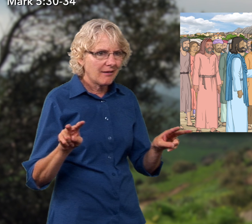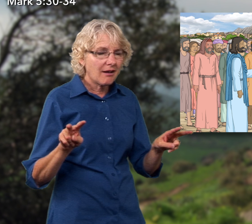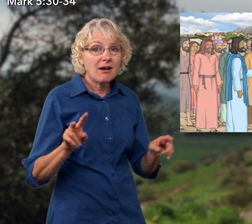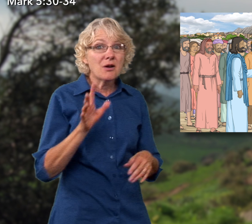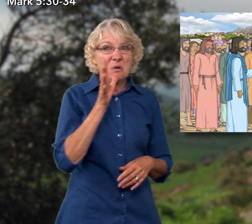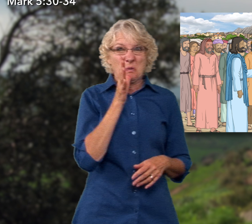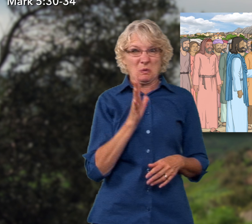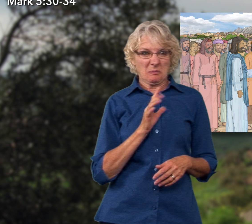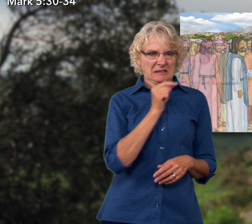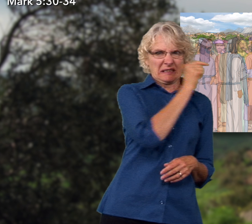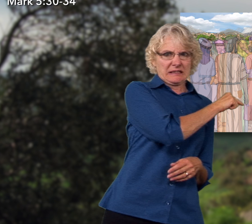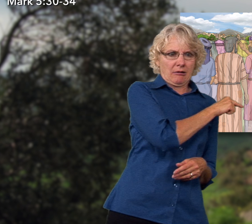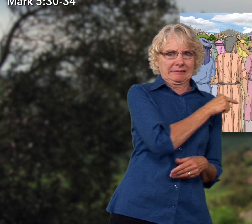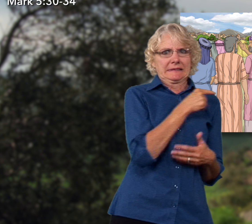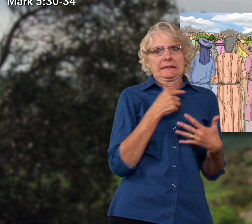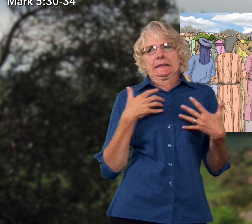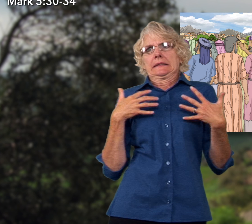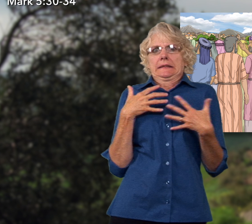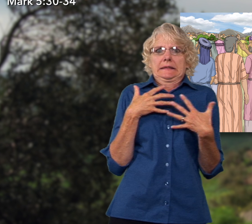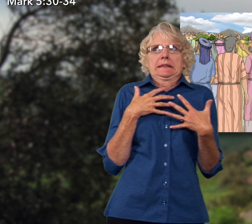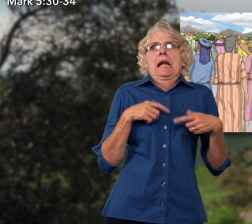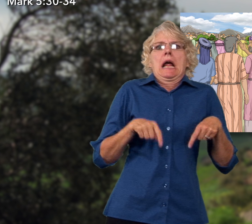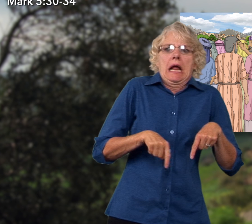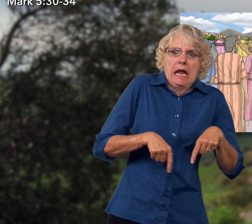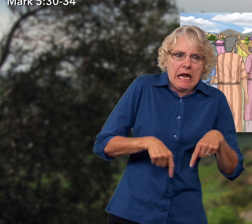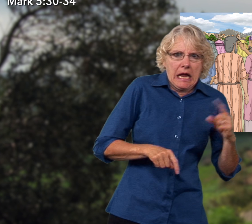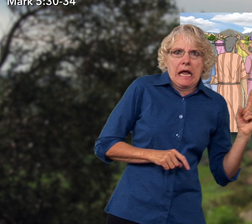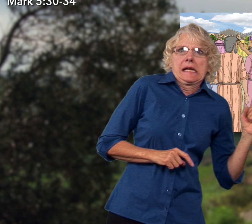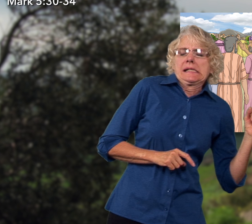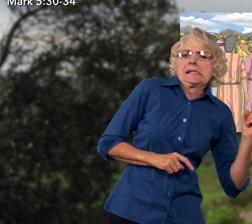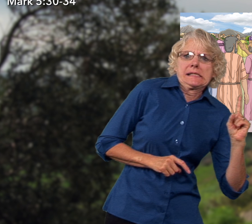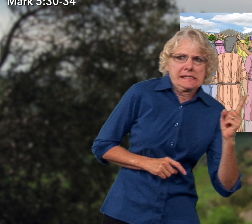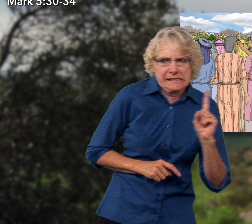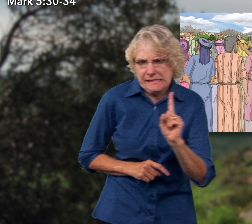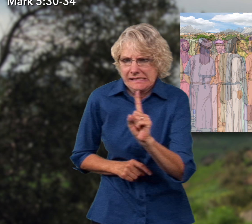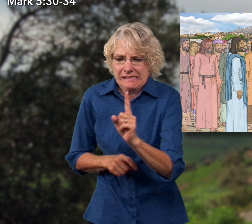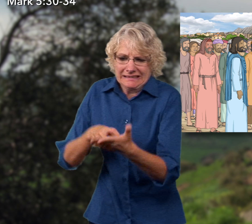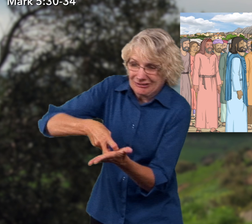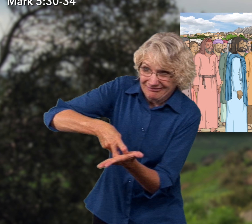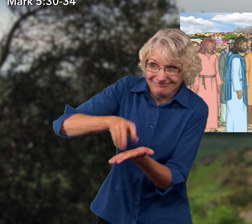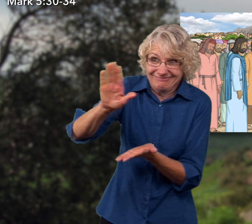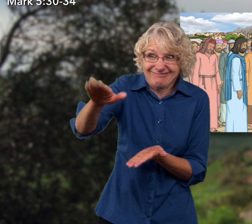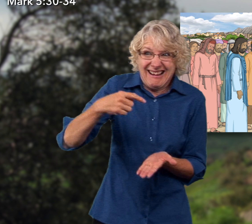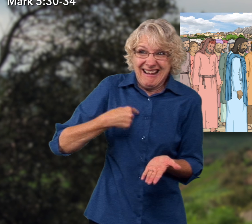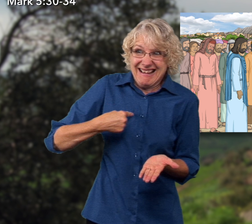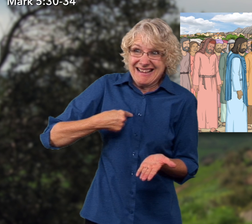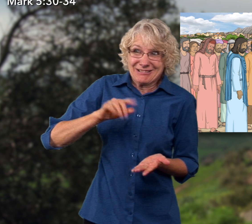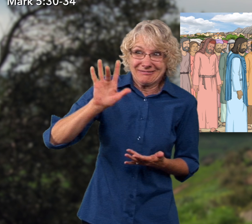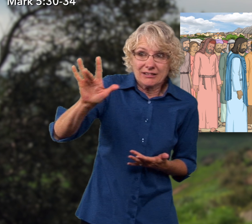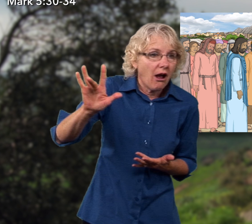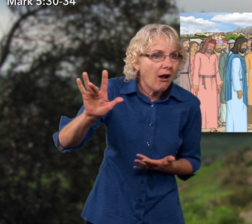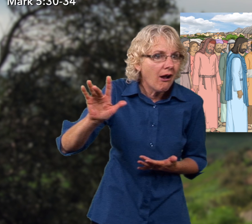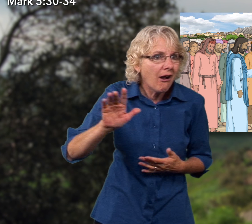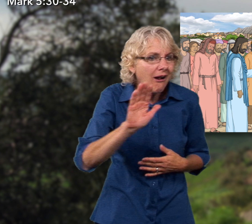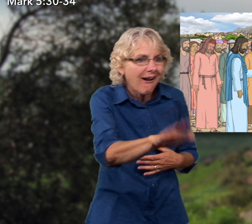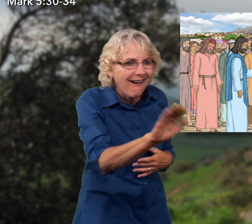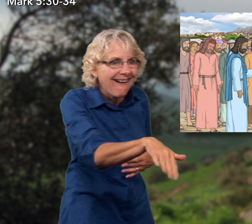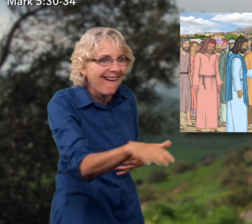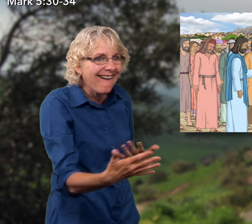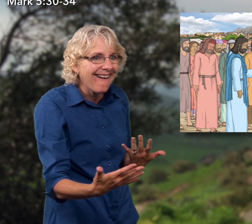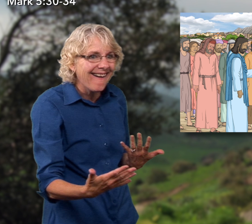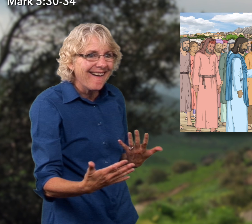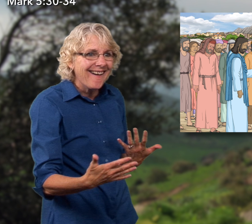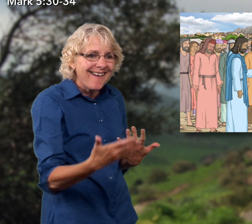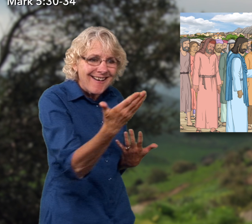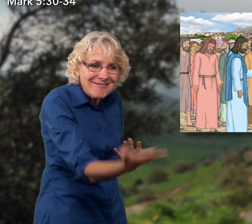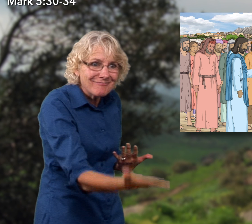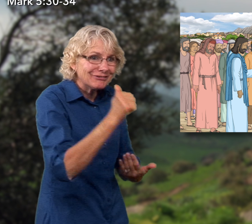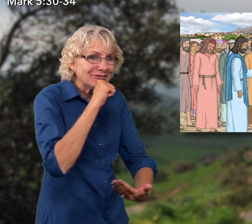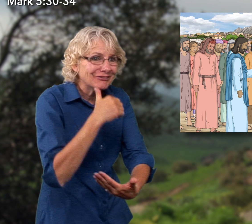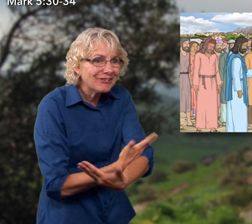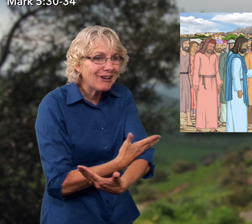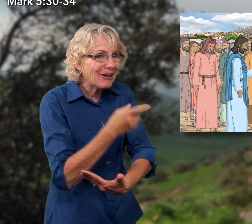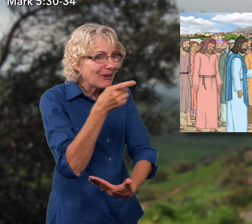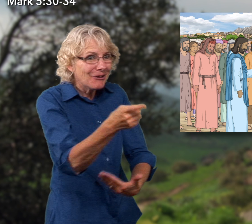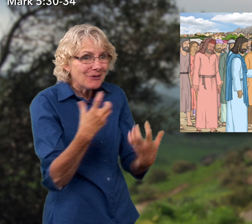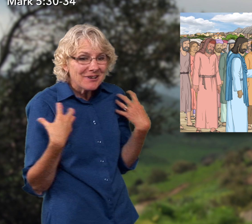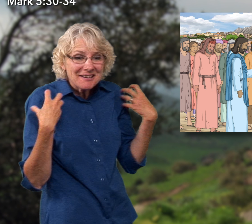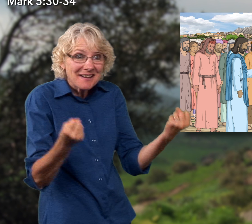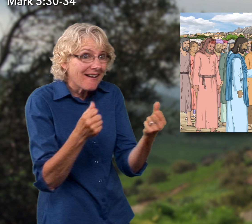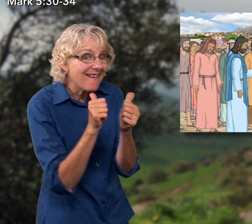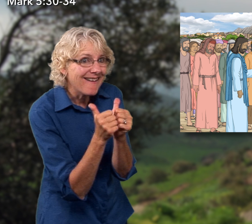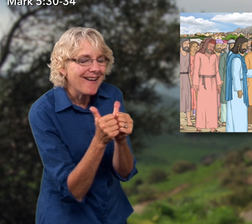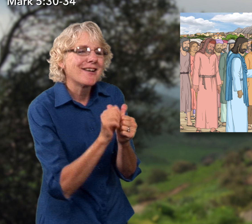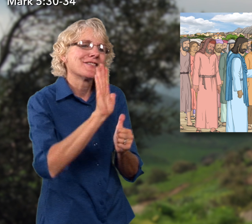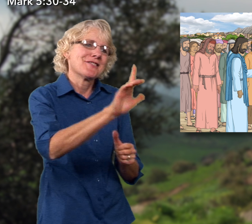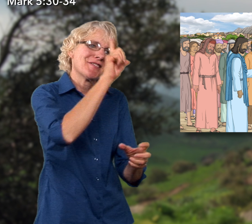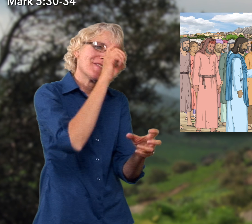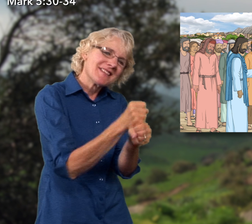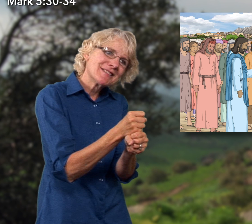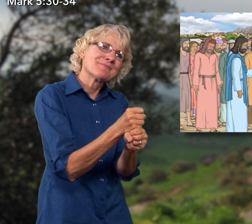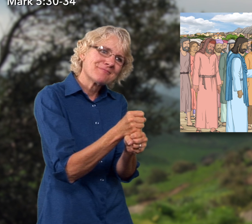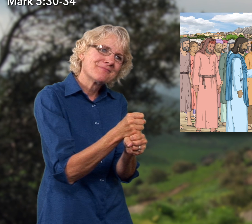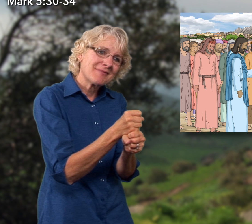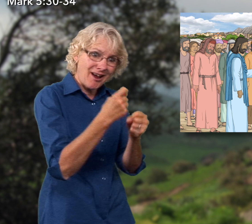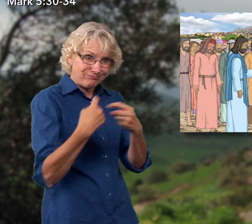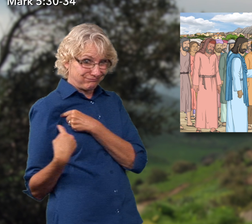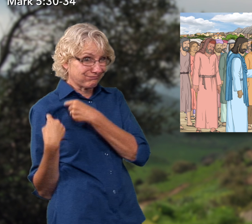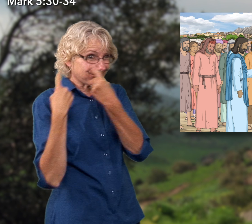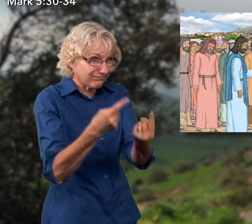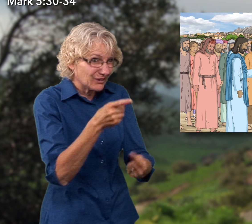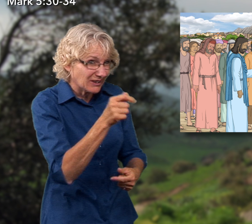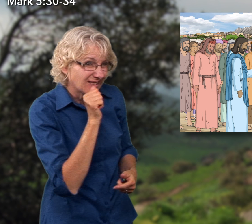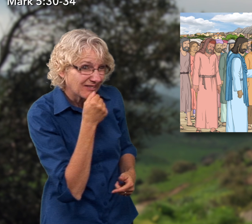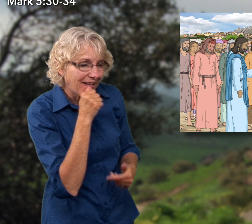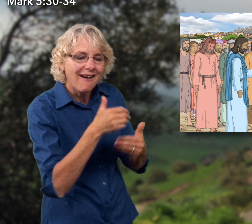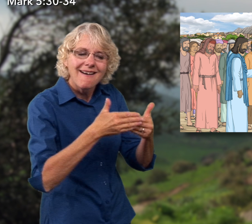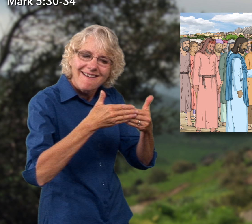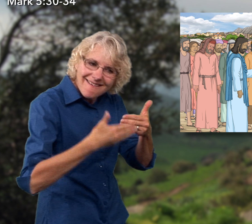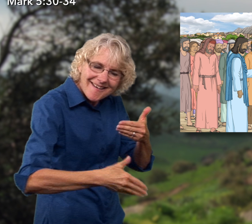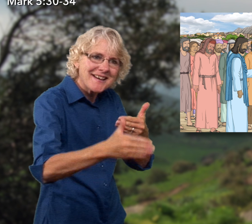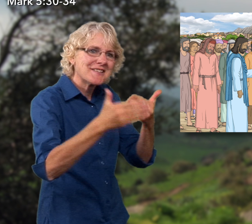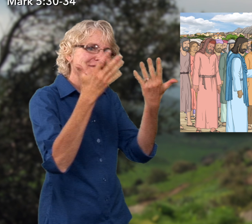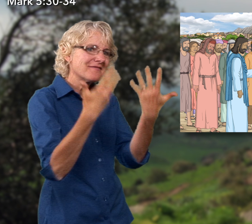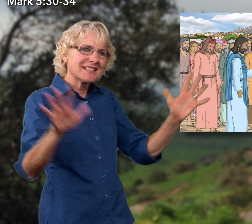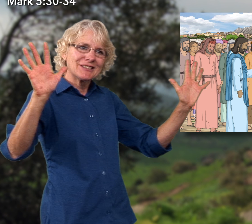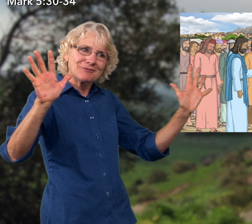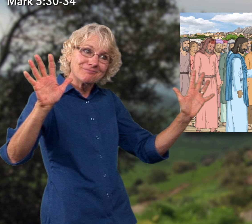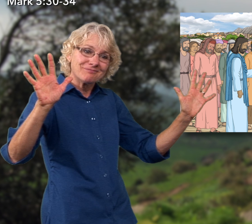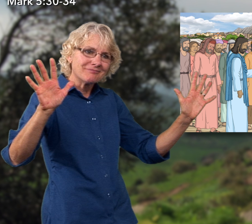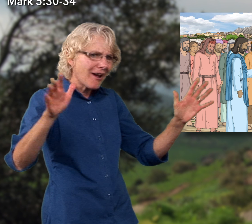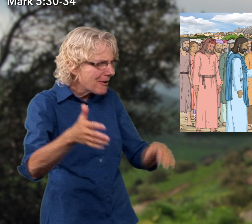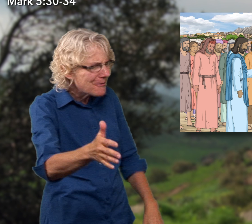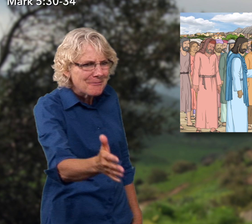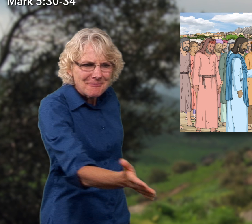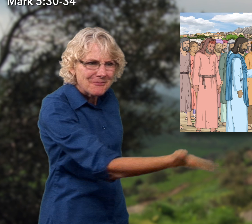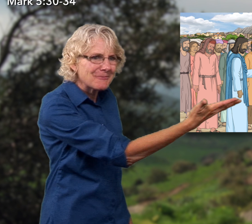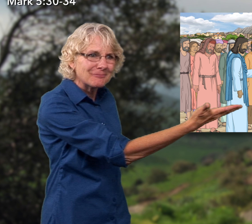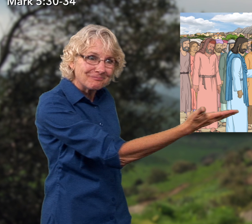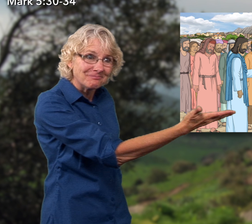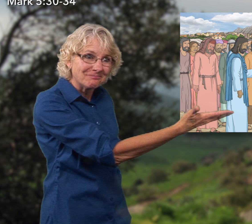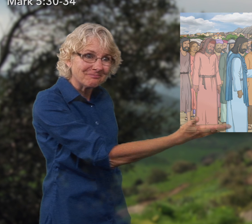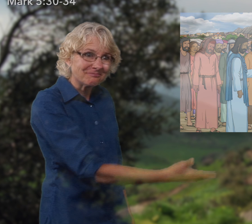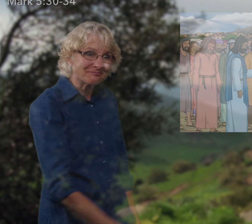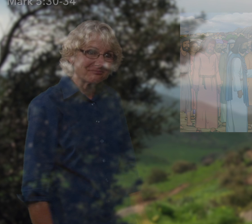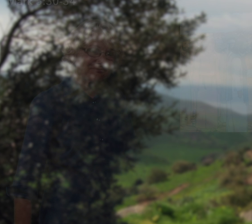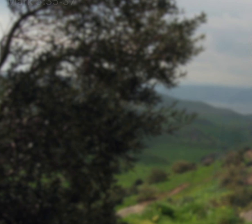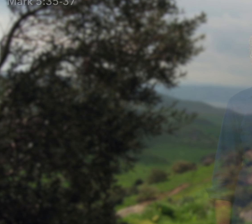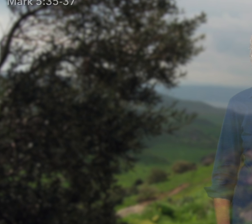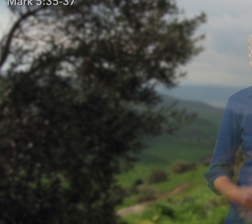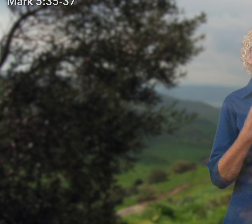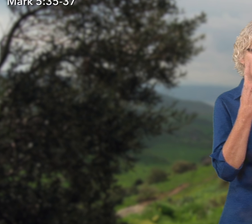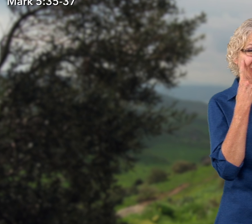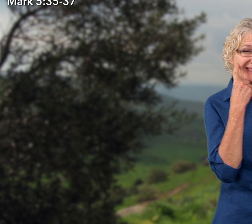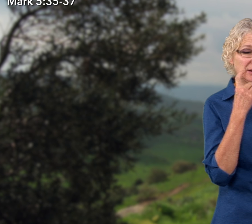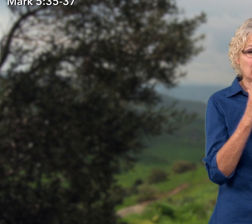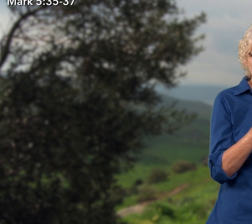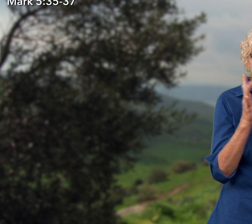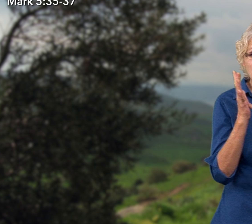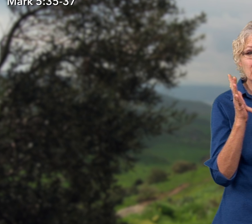Then the woman, knowing what had happened to her, came and fell down before Him trembling in fear, and she told Him the whole truth. “Daughter,” said Jesus, “your faith has healed you. Go in peace and be free of your affliction.”